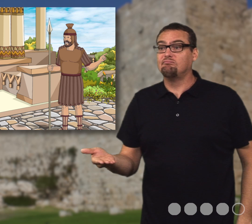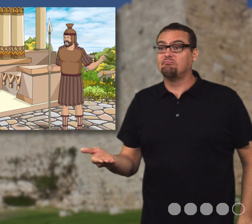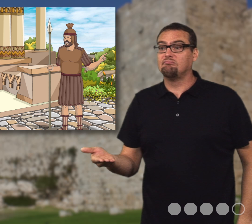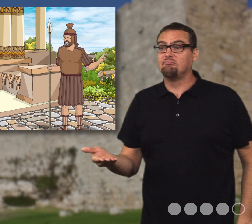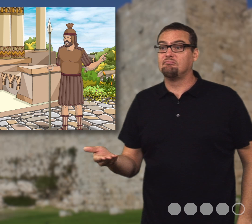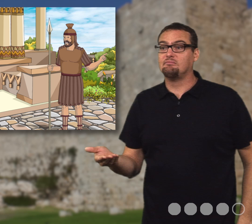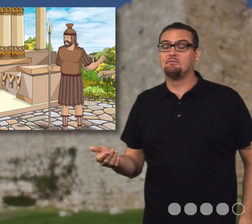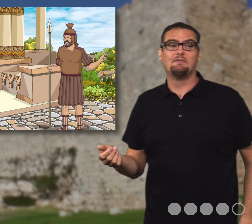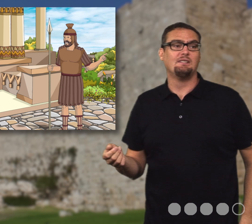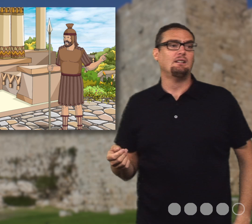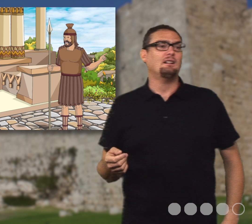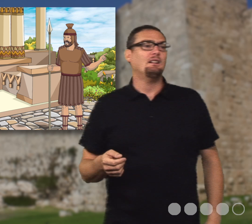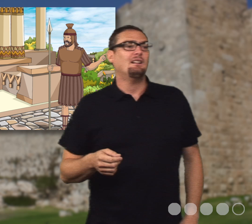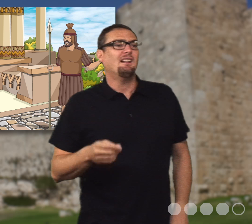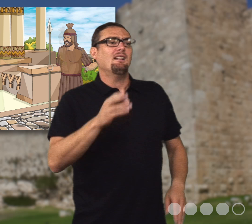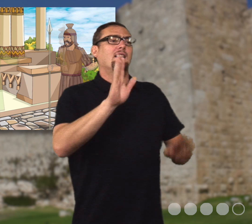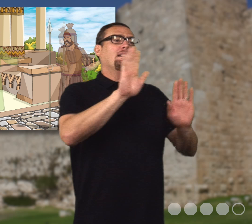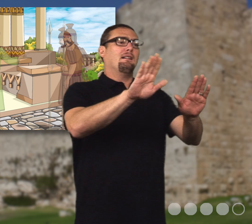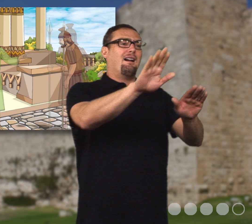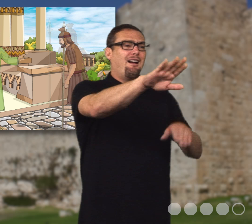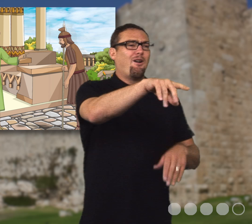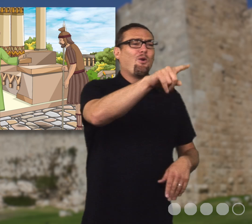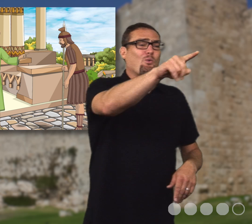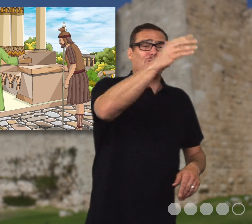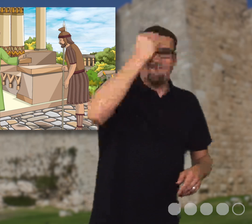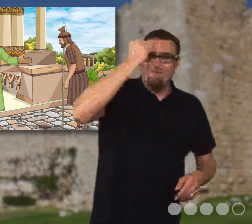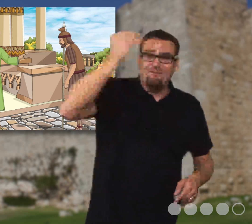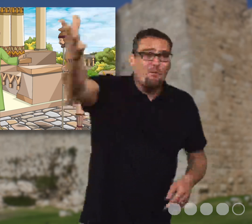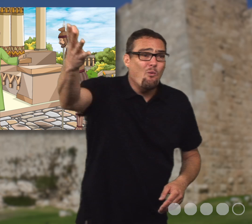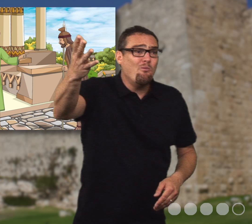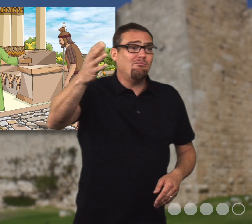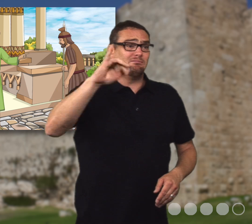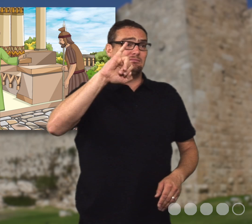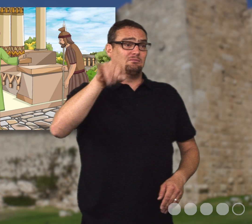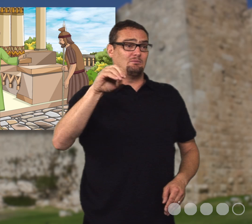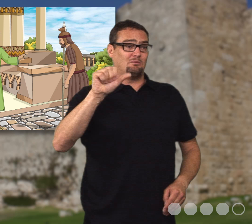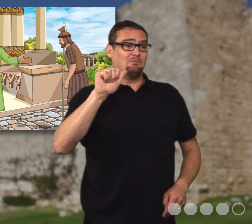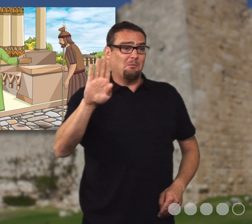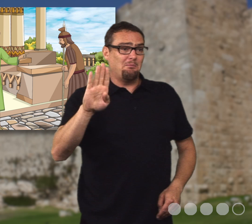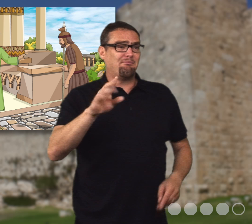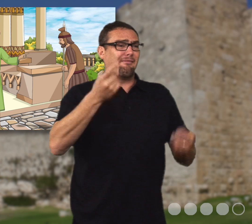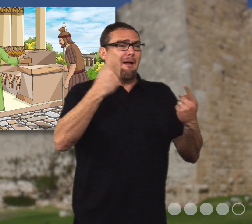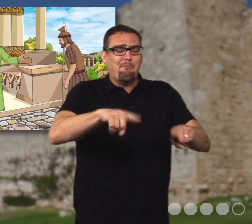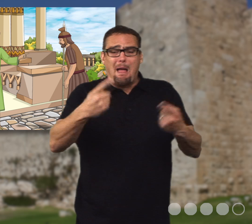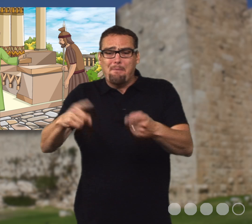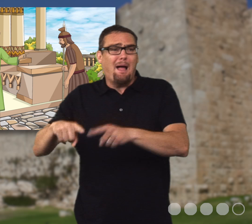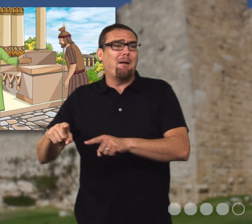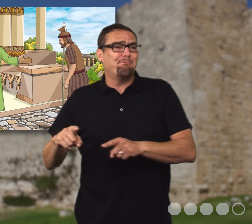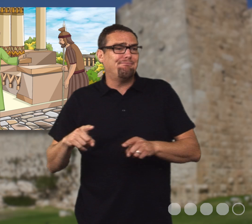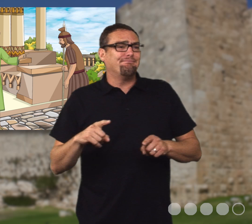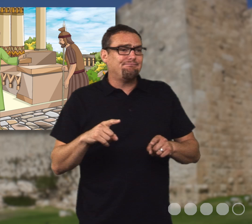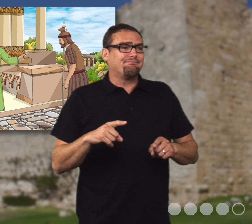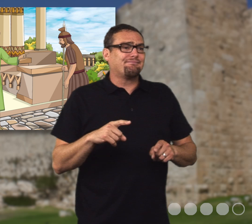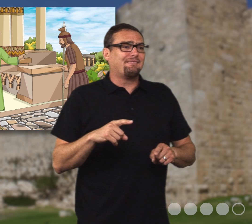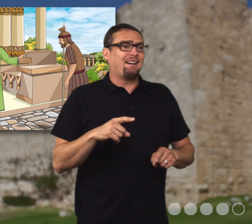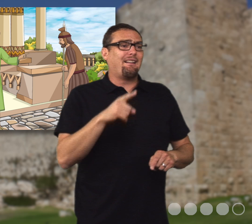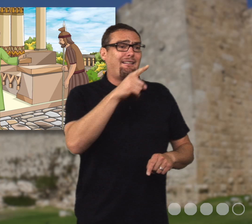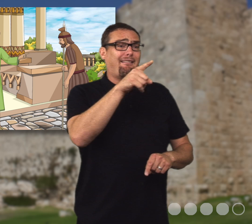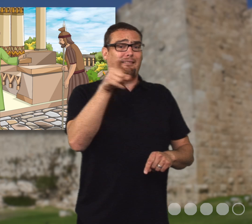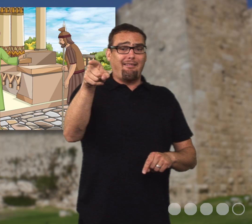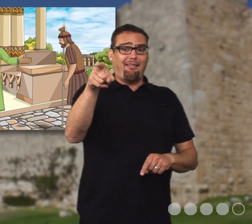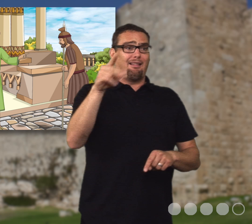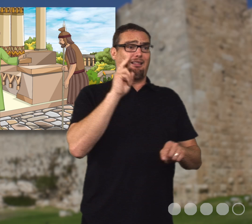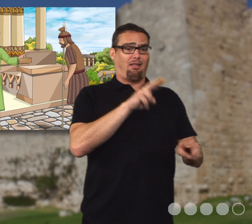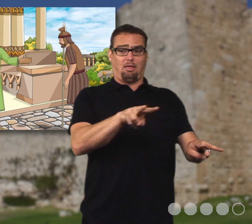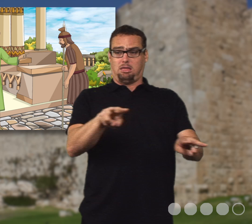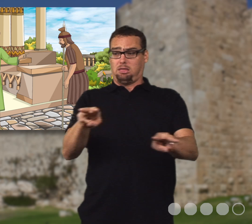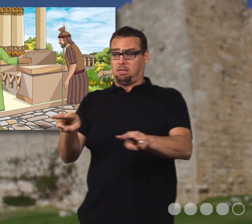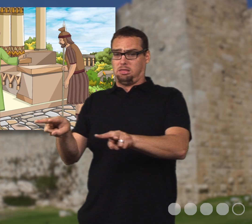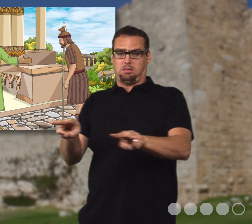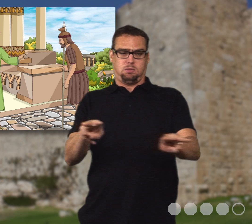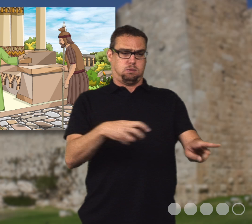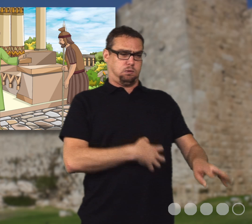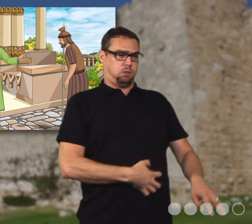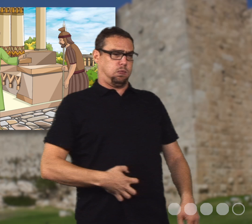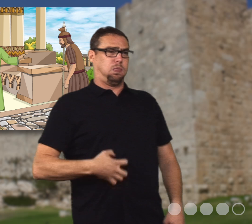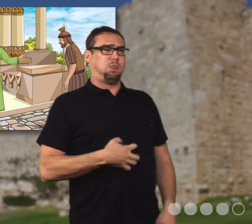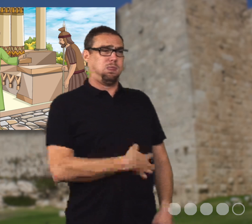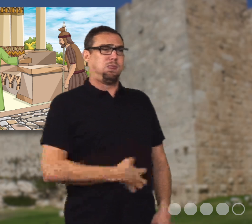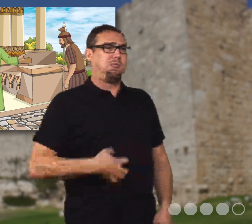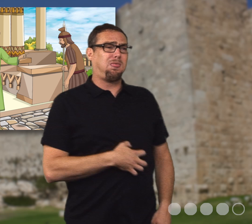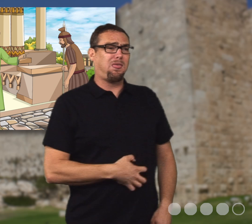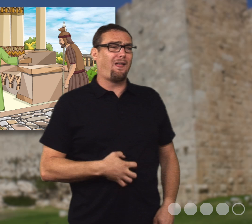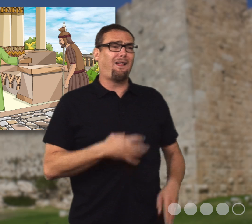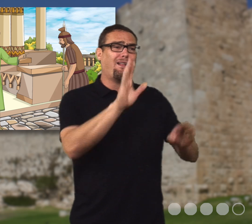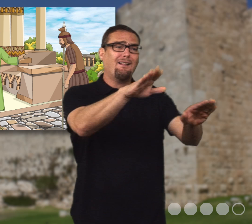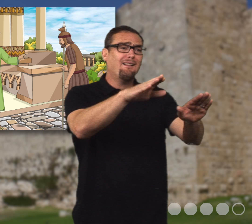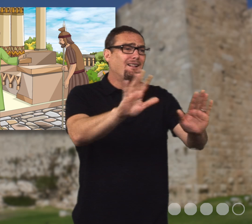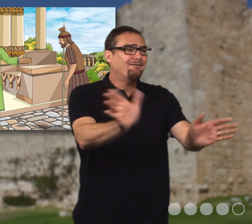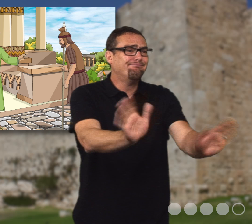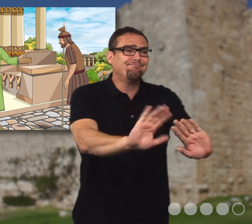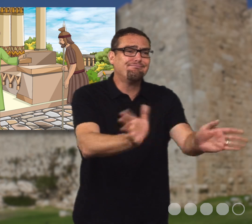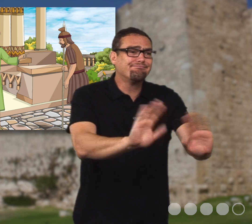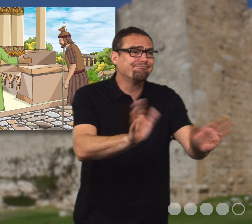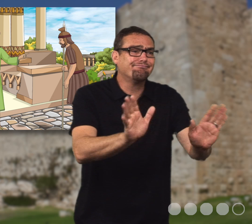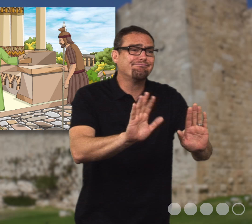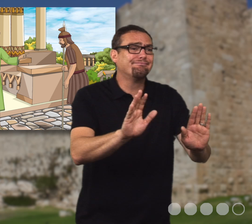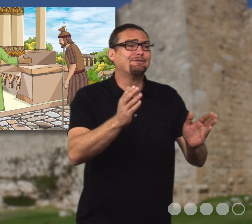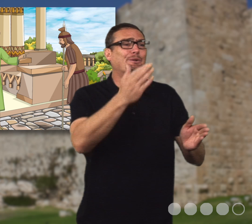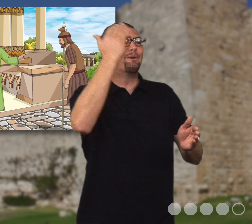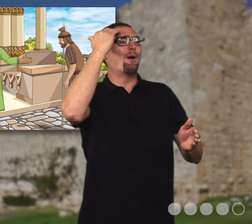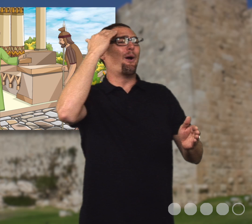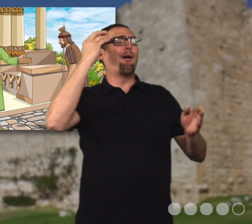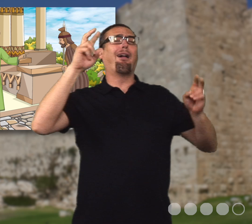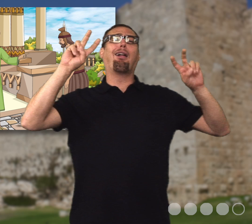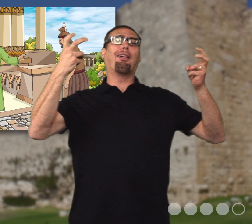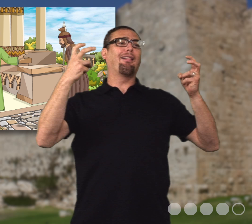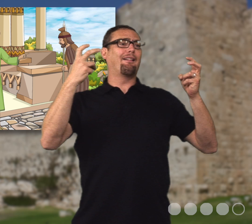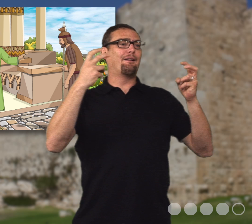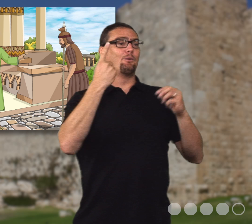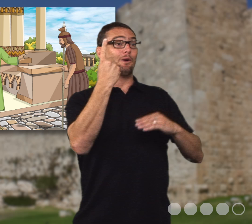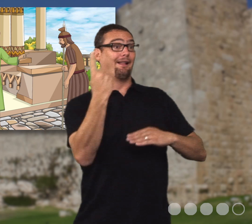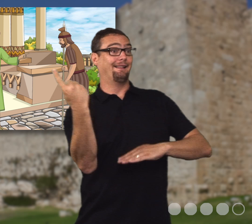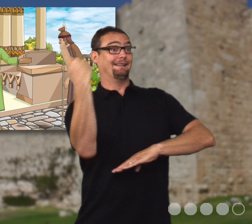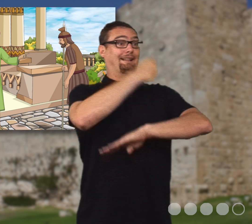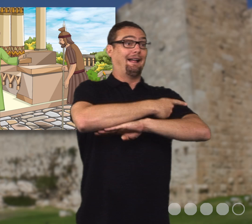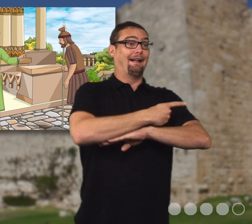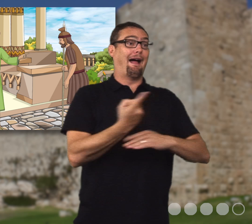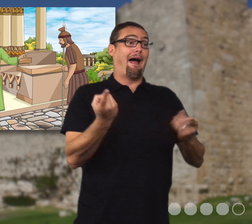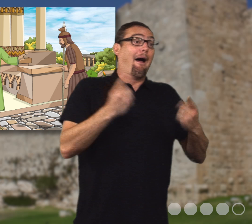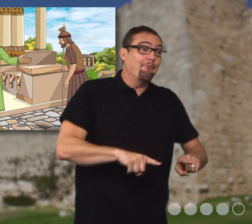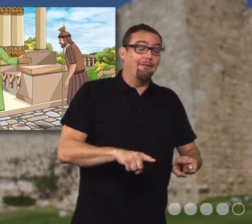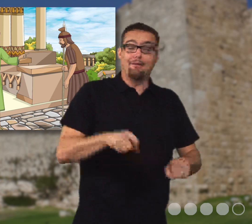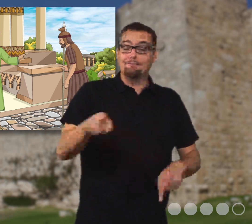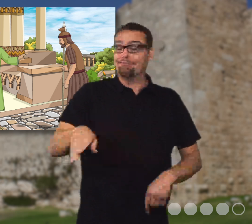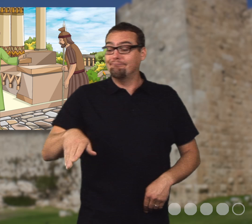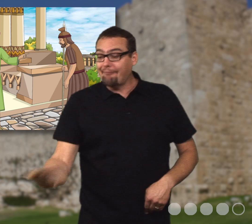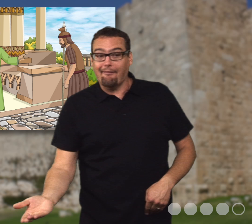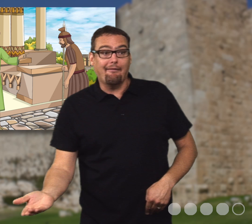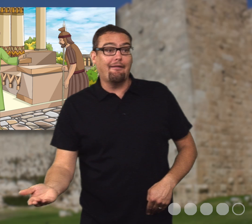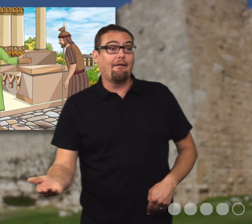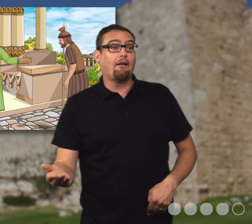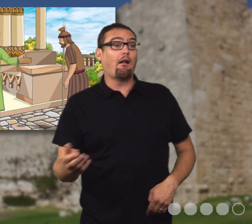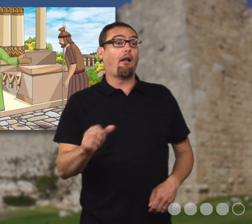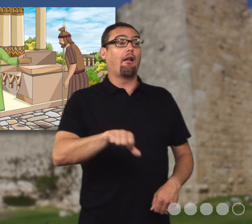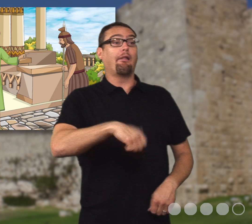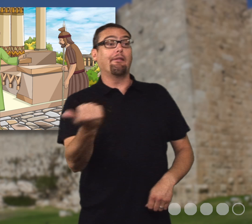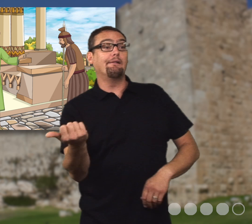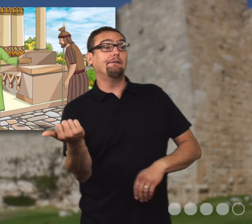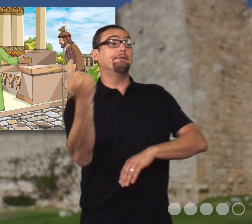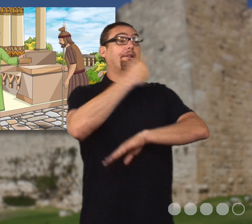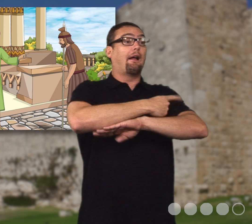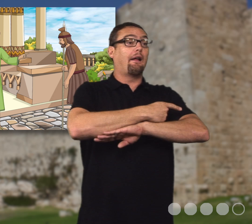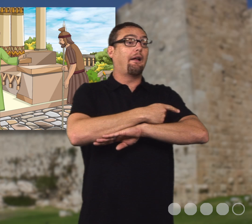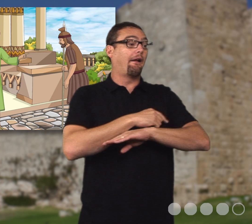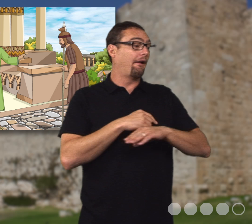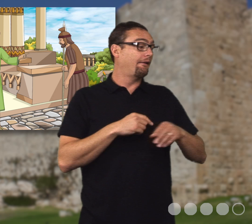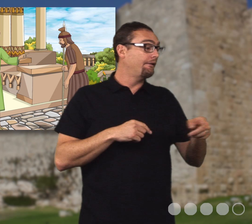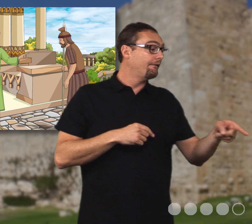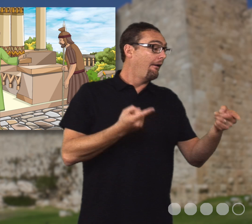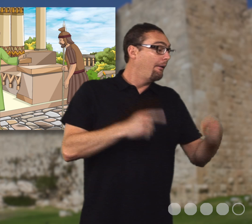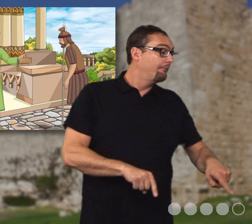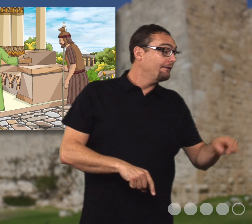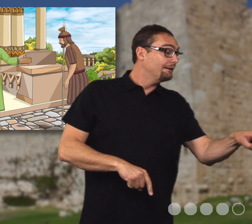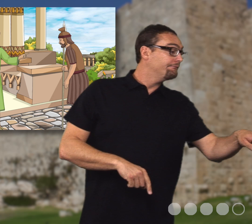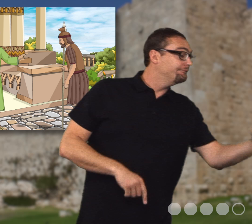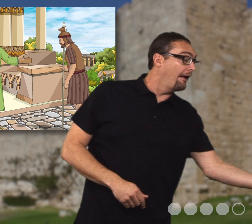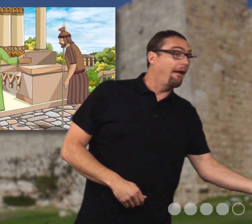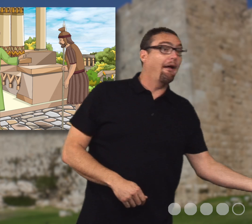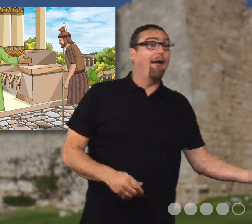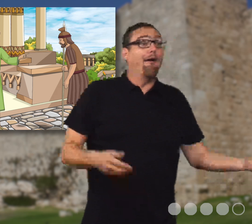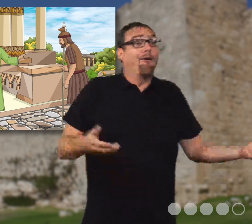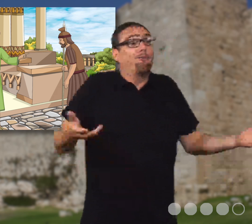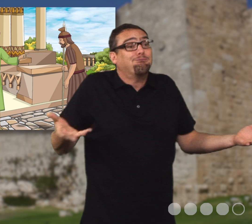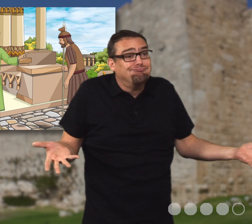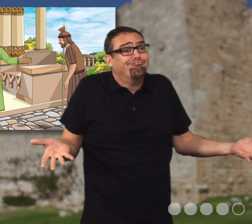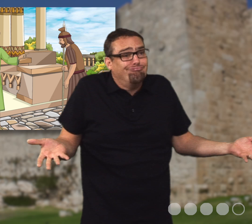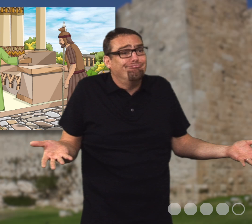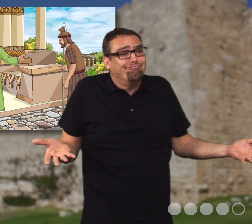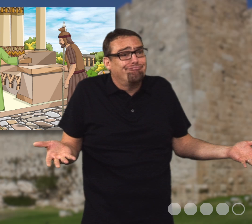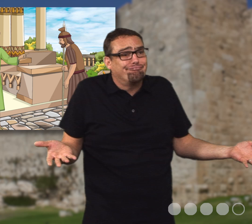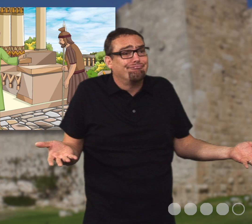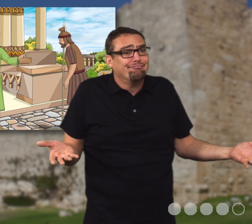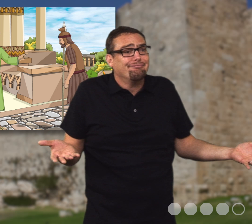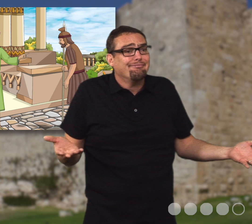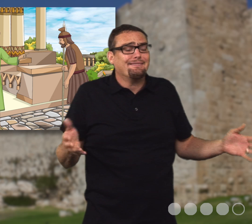Then David told the messenger, “Say this to Joab: ‘Do not let this matter upset you, for the sword devours one as well as another.